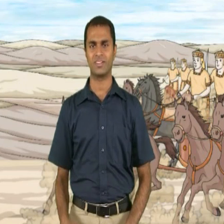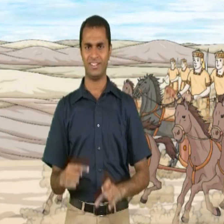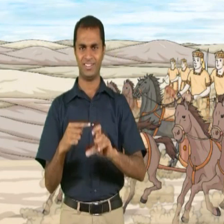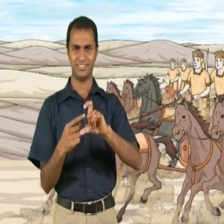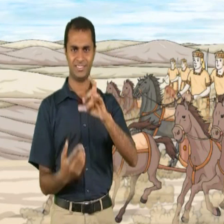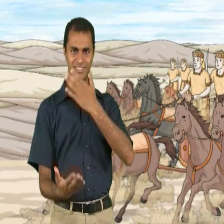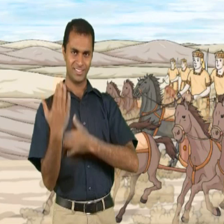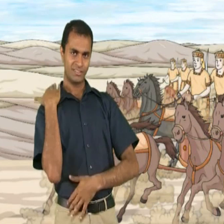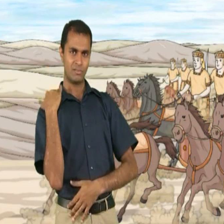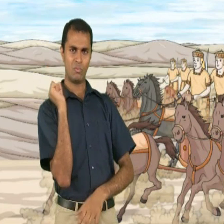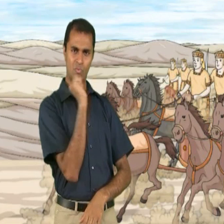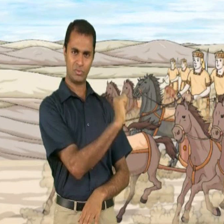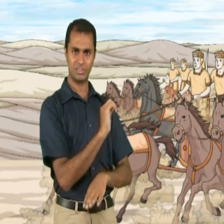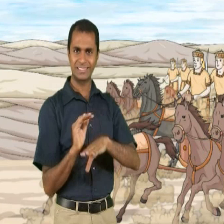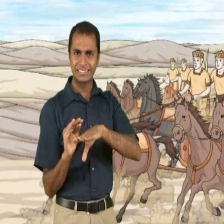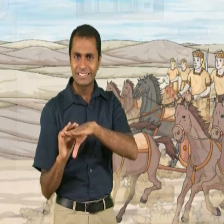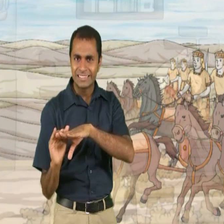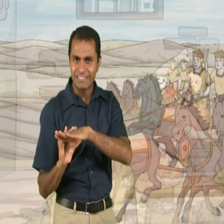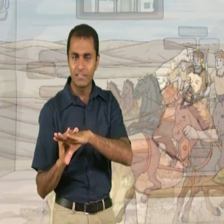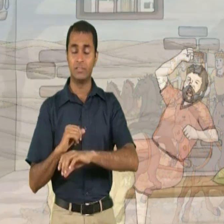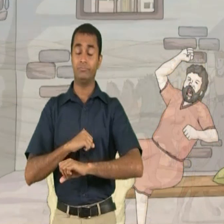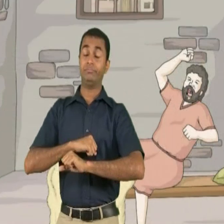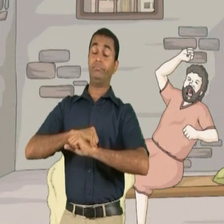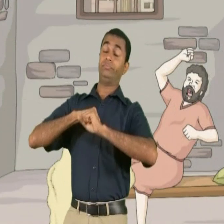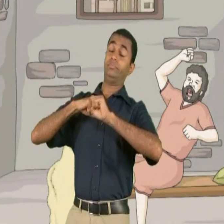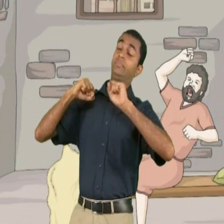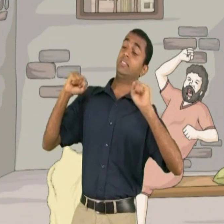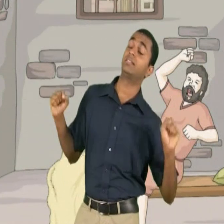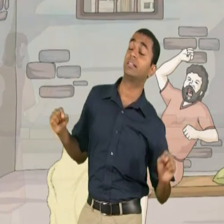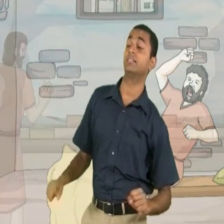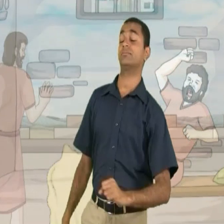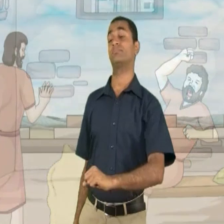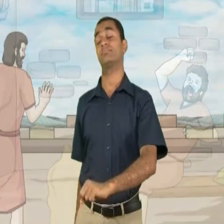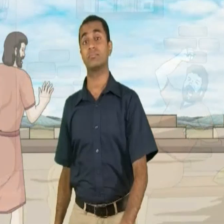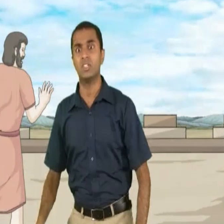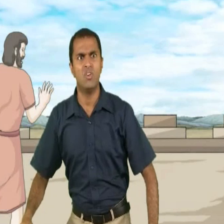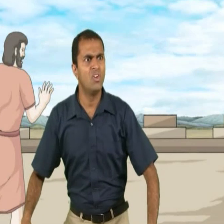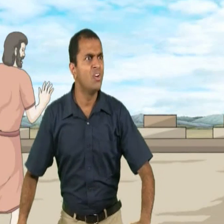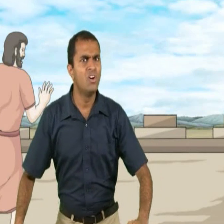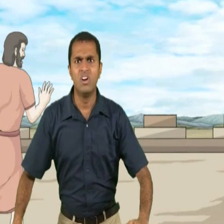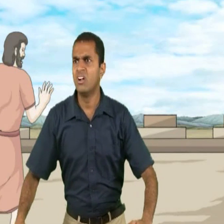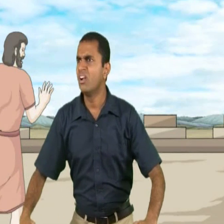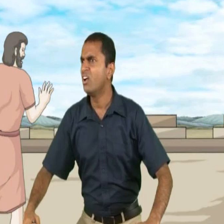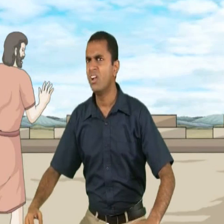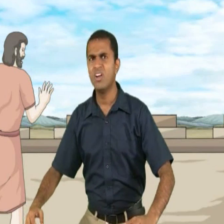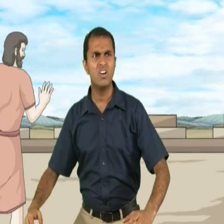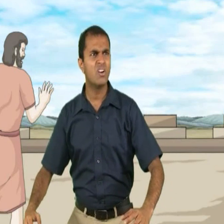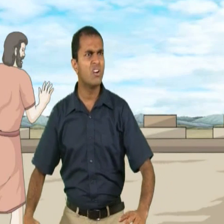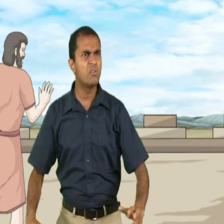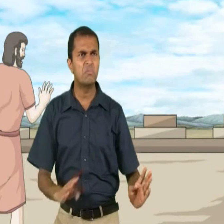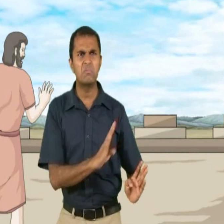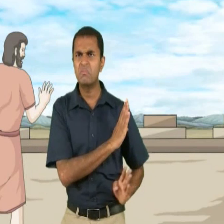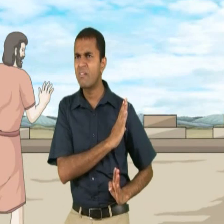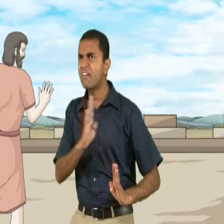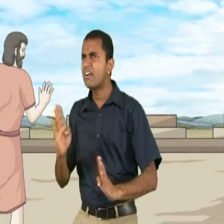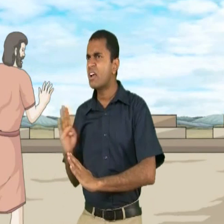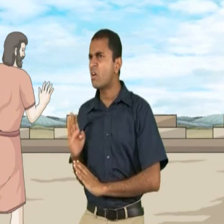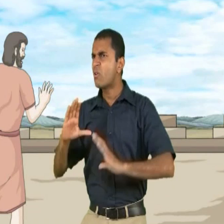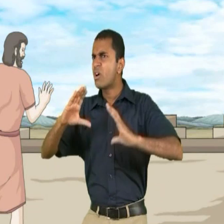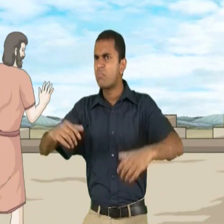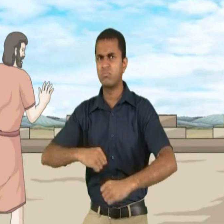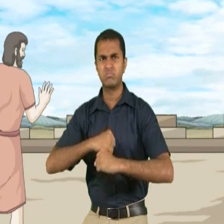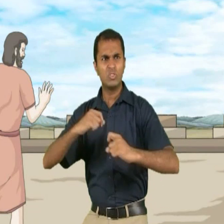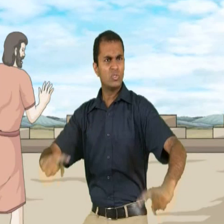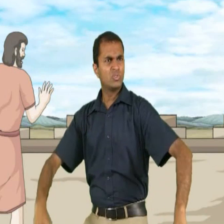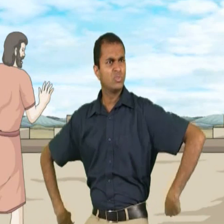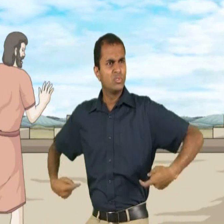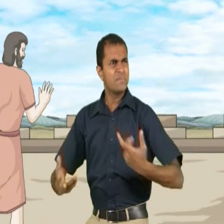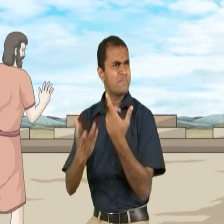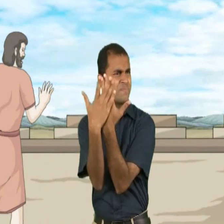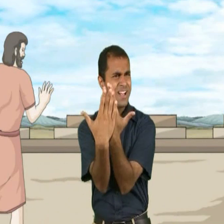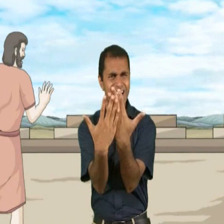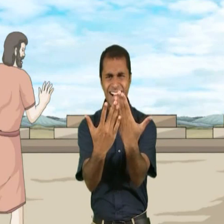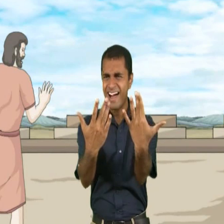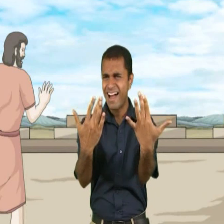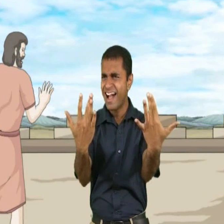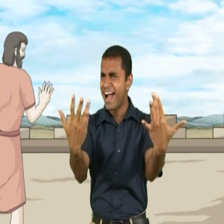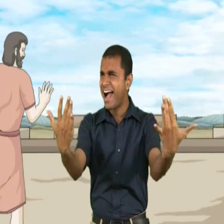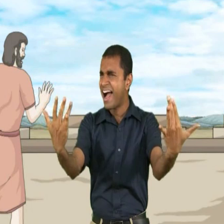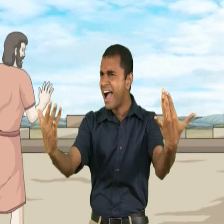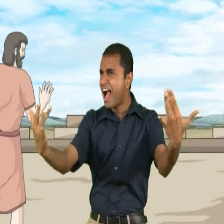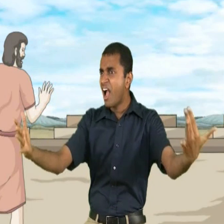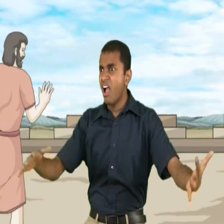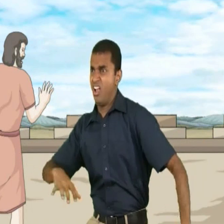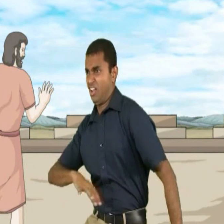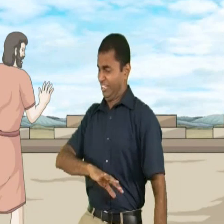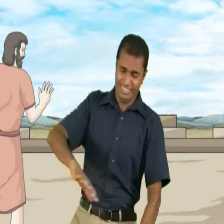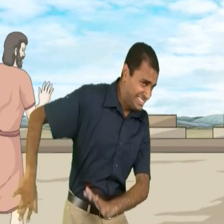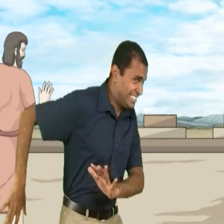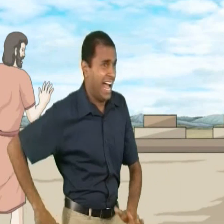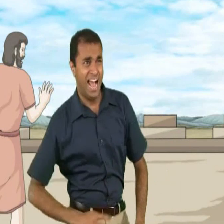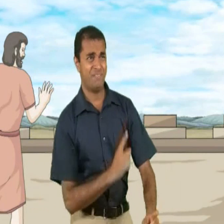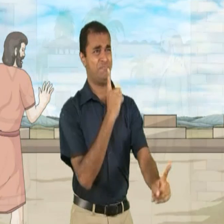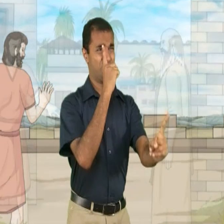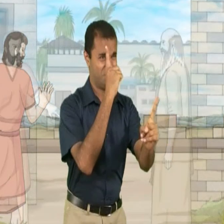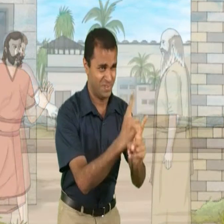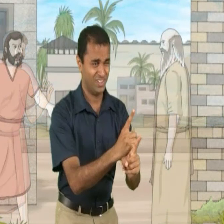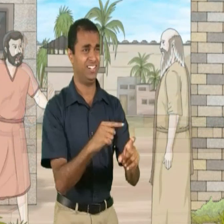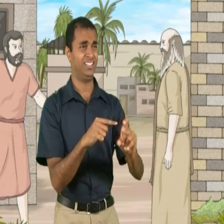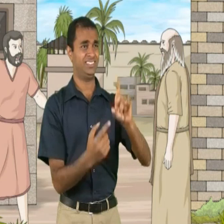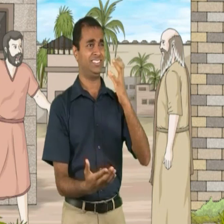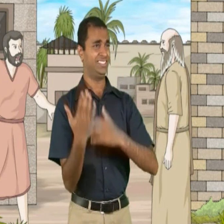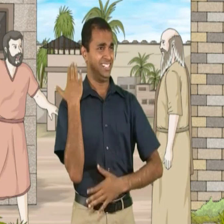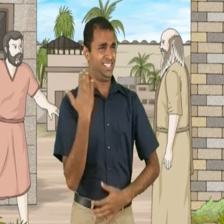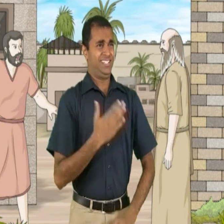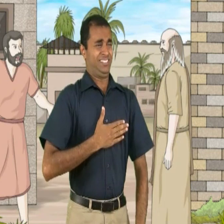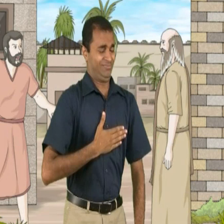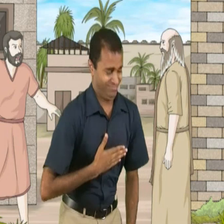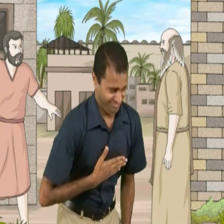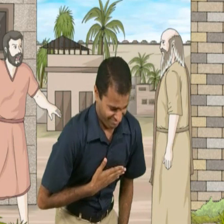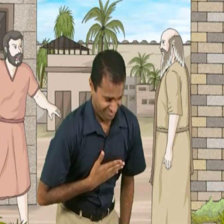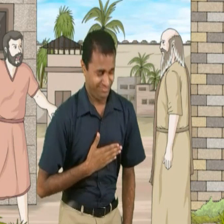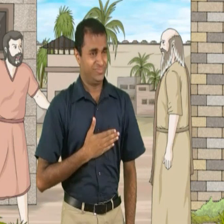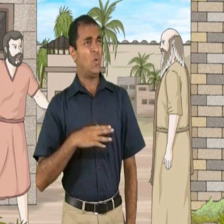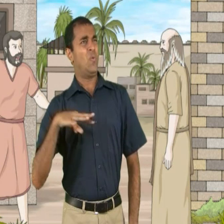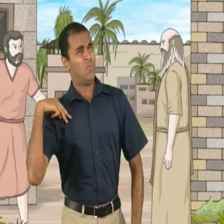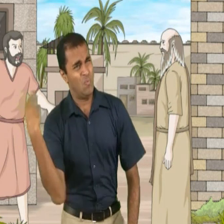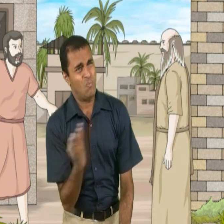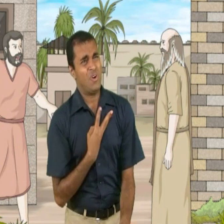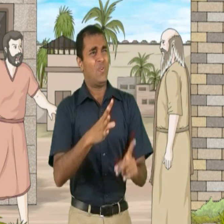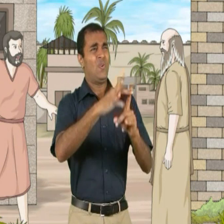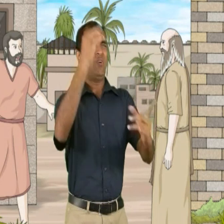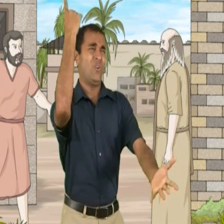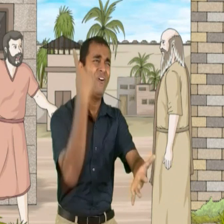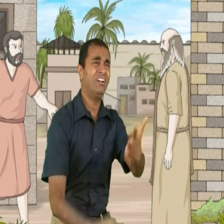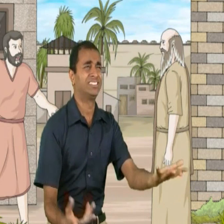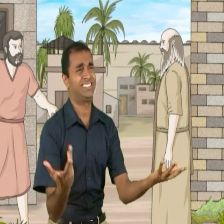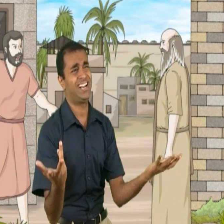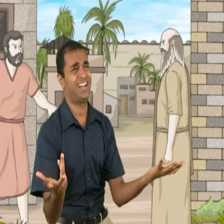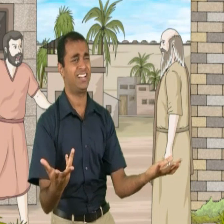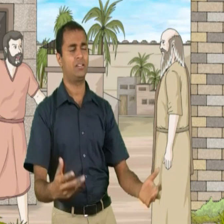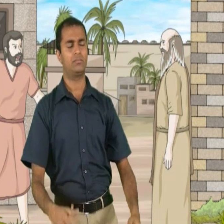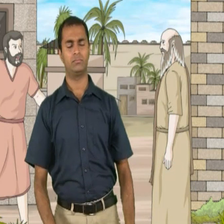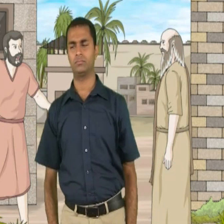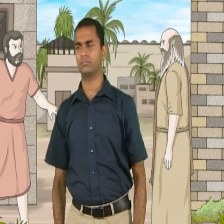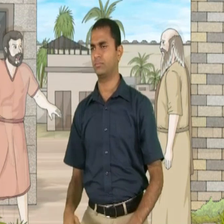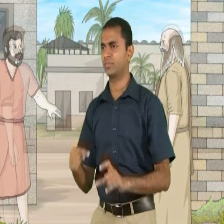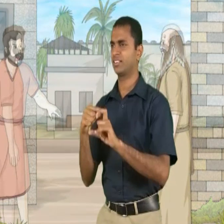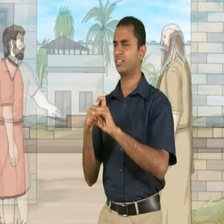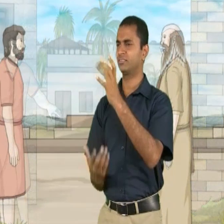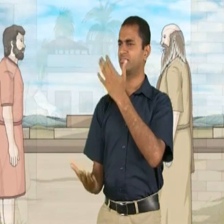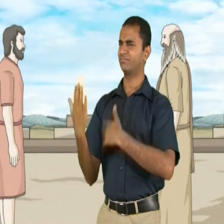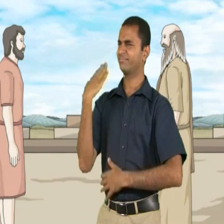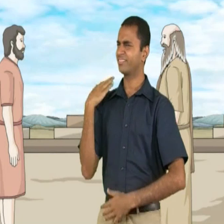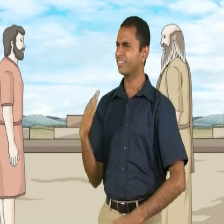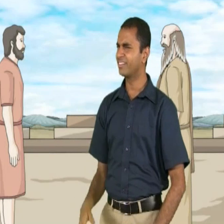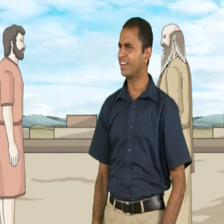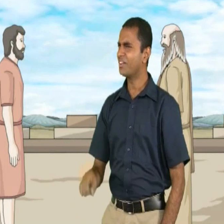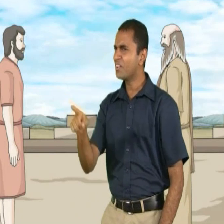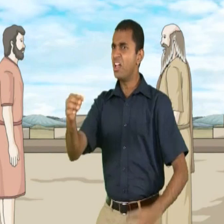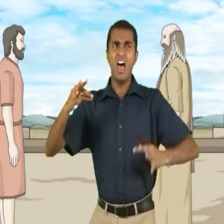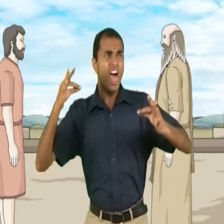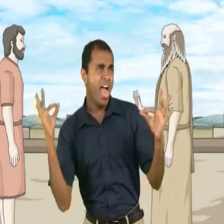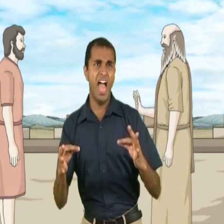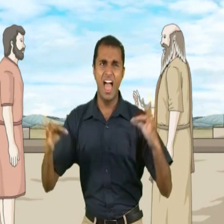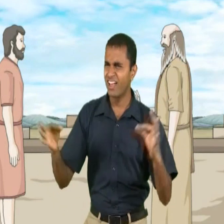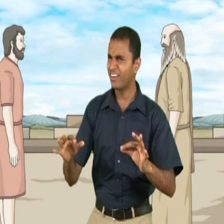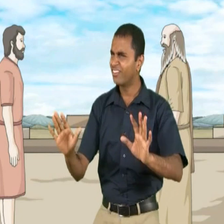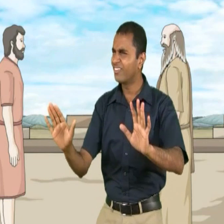When the servant of the man of God got up and went out early in the morning, an army with horses and chariots had surrounded the city.